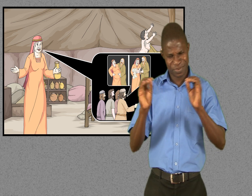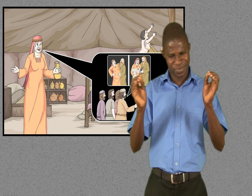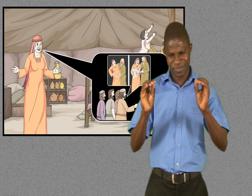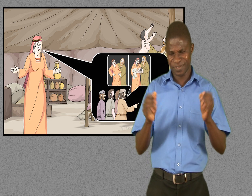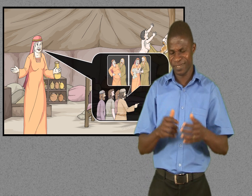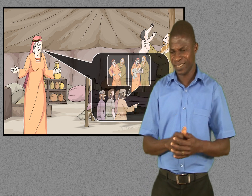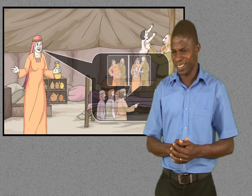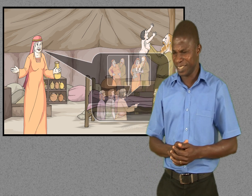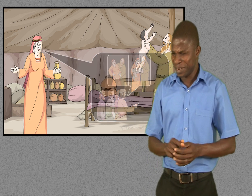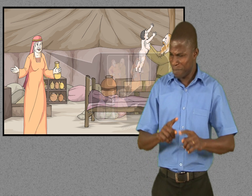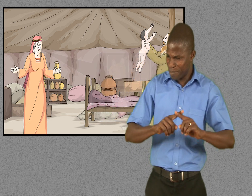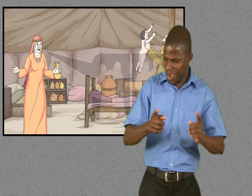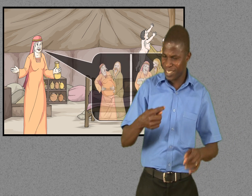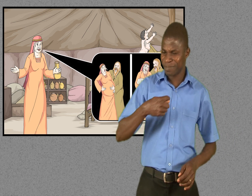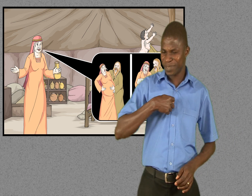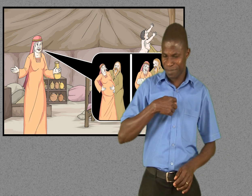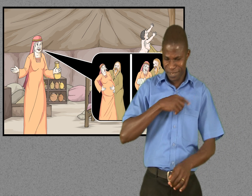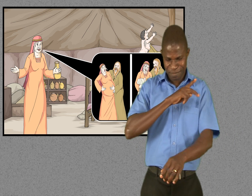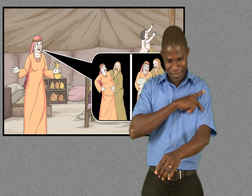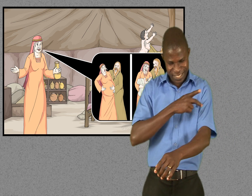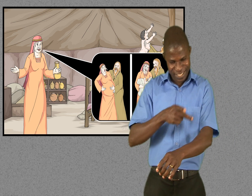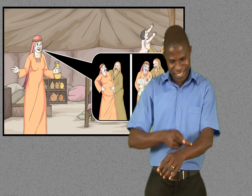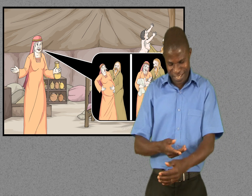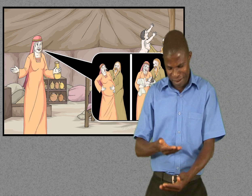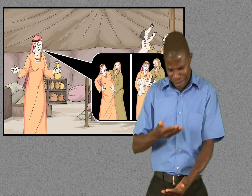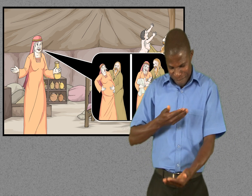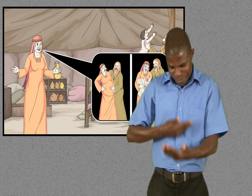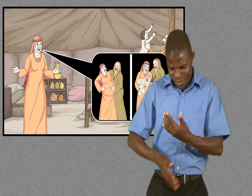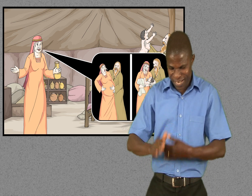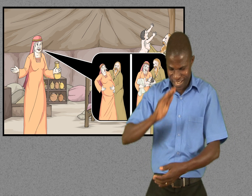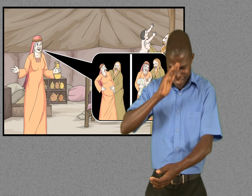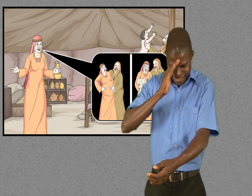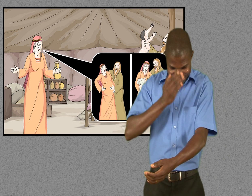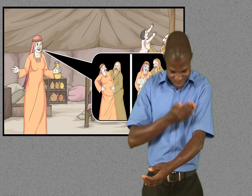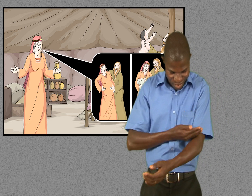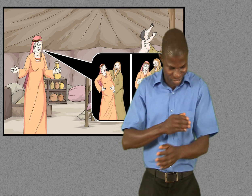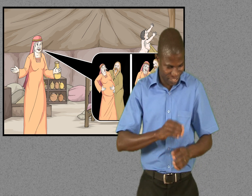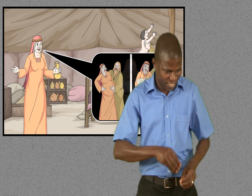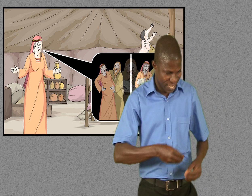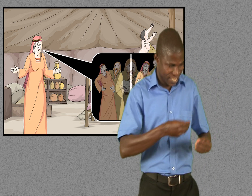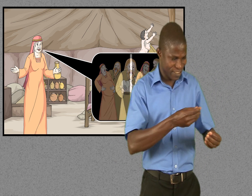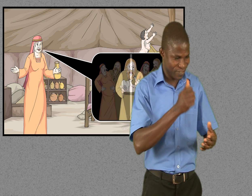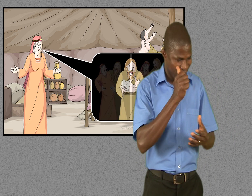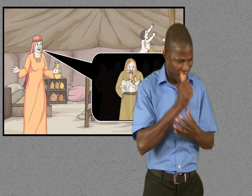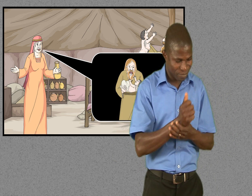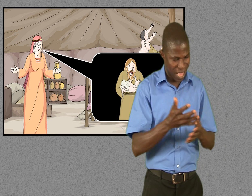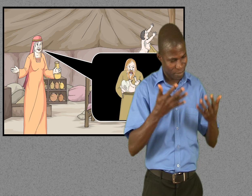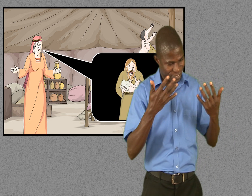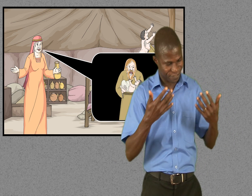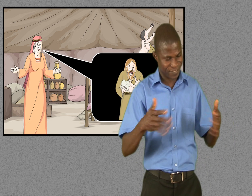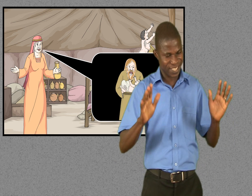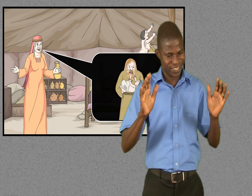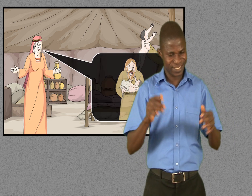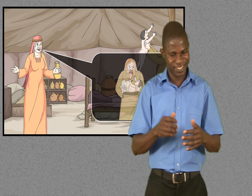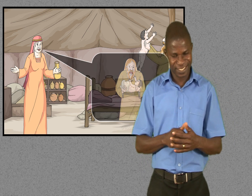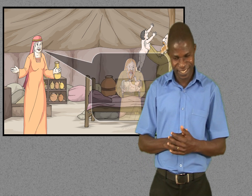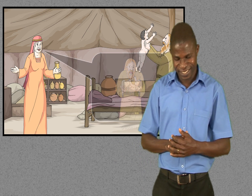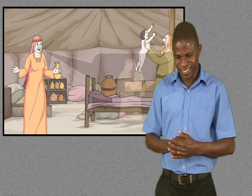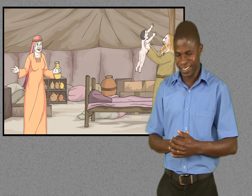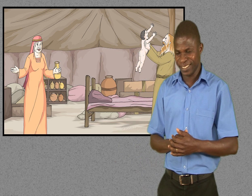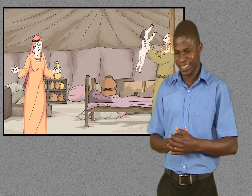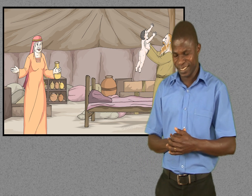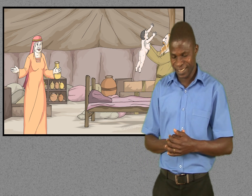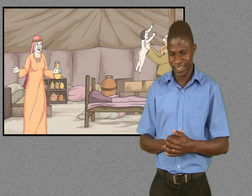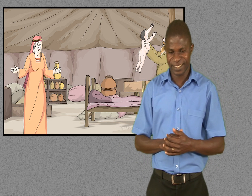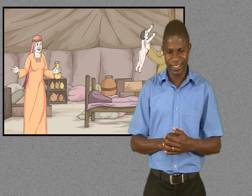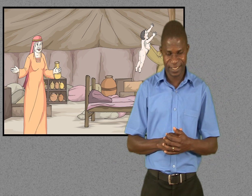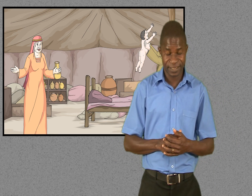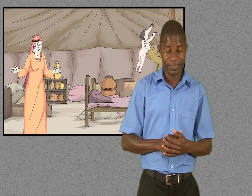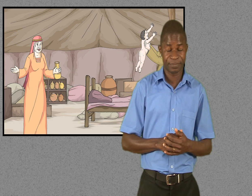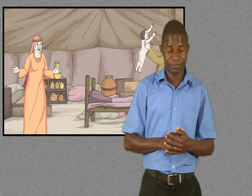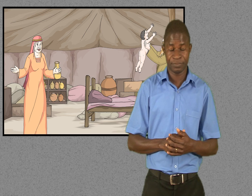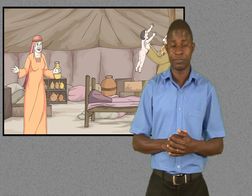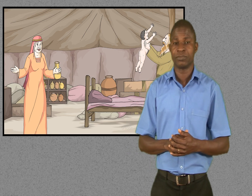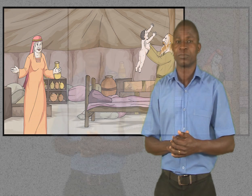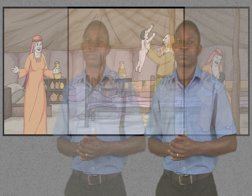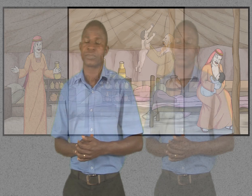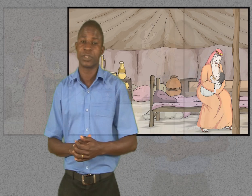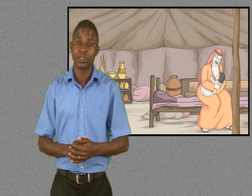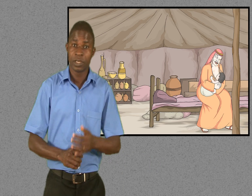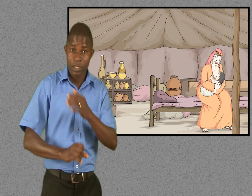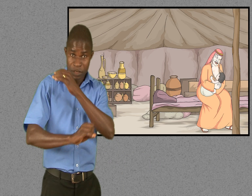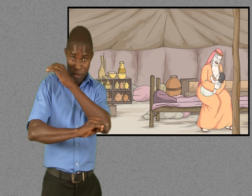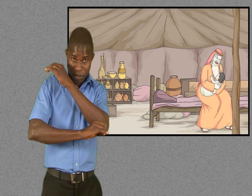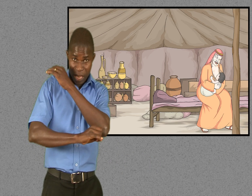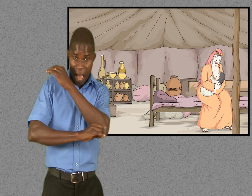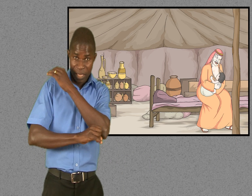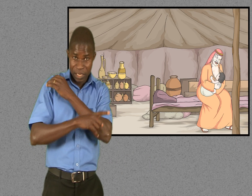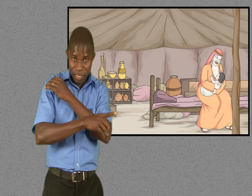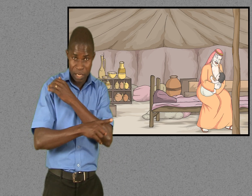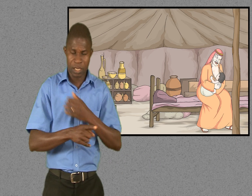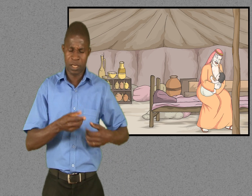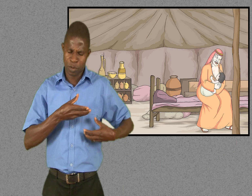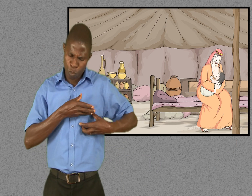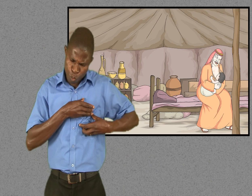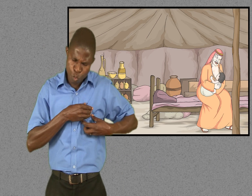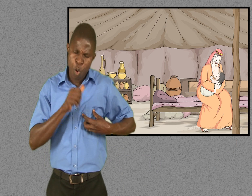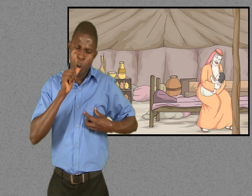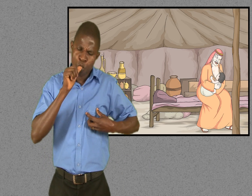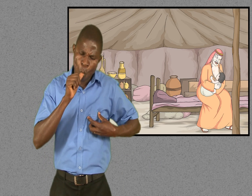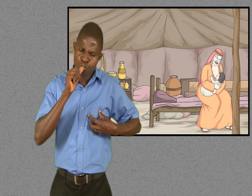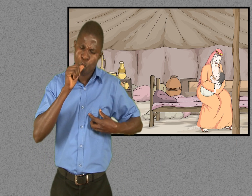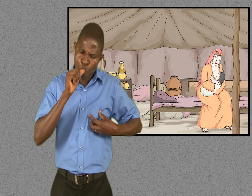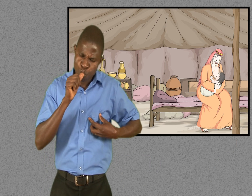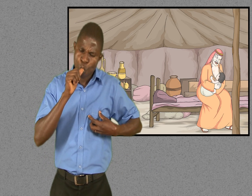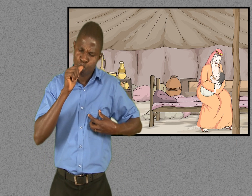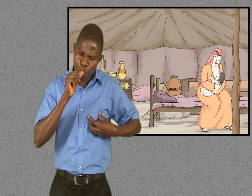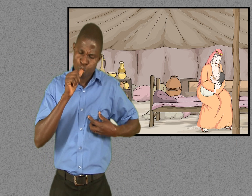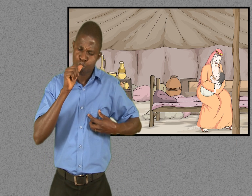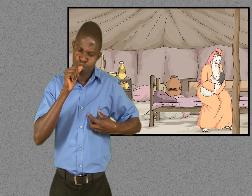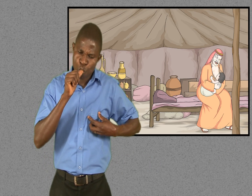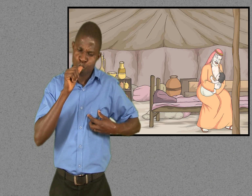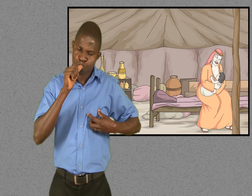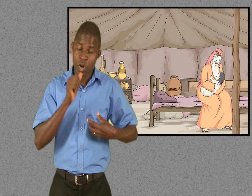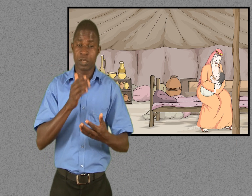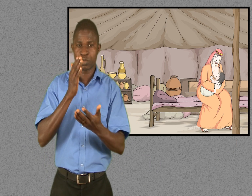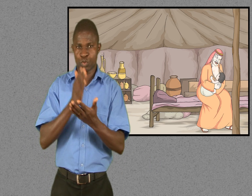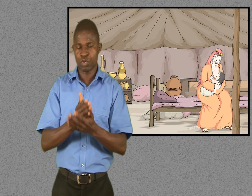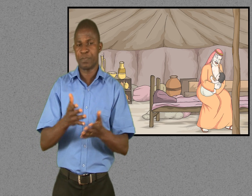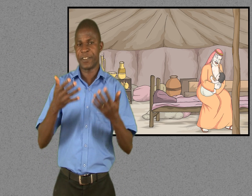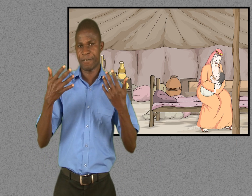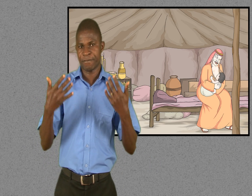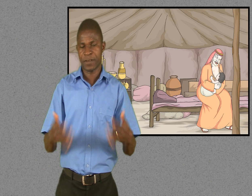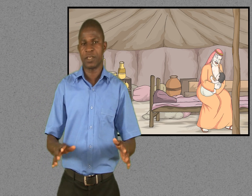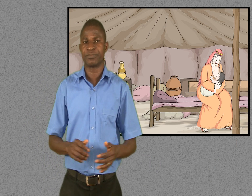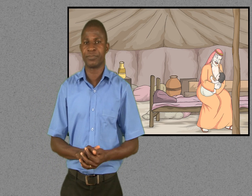Yet I have borne him a son in his old age.”